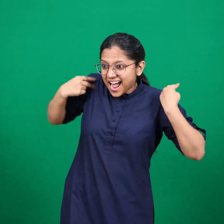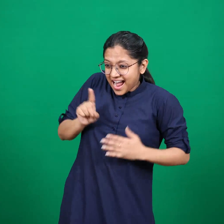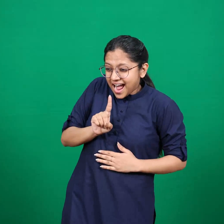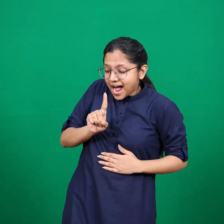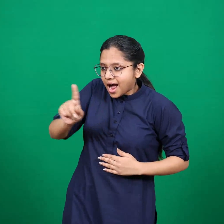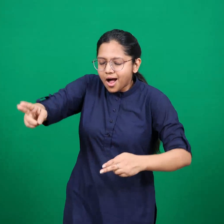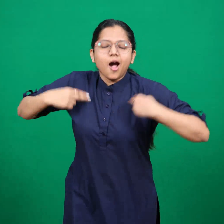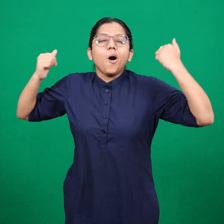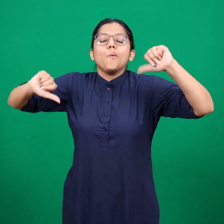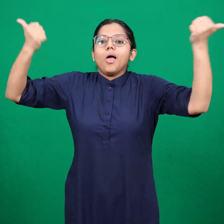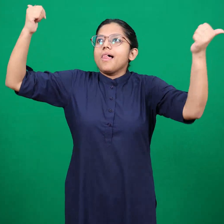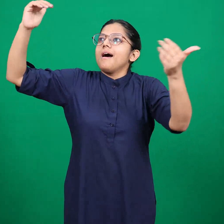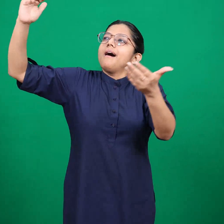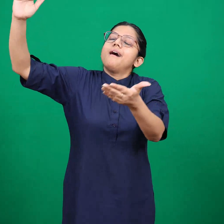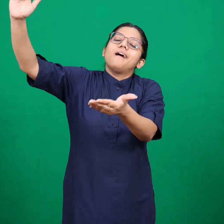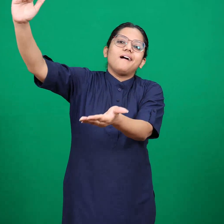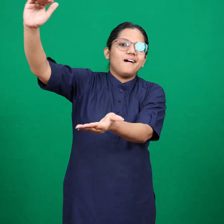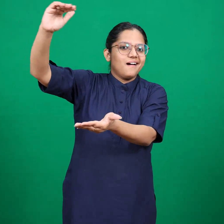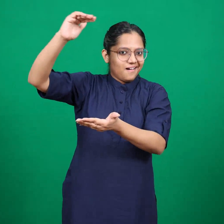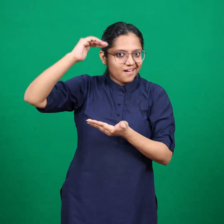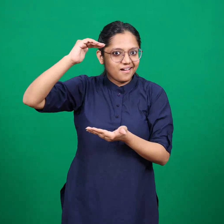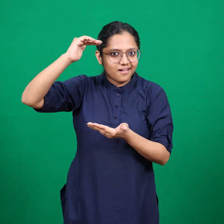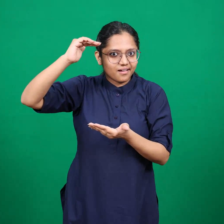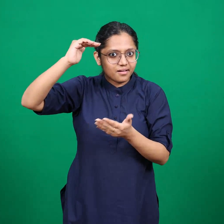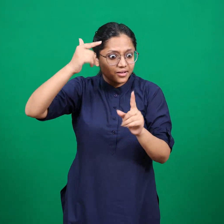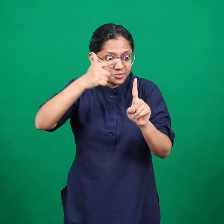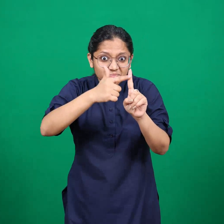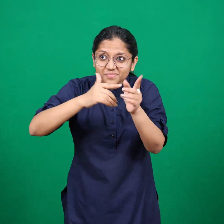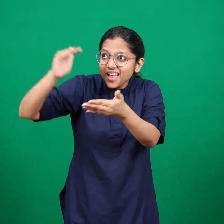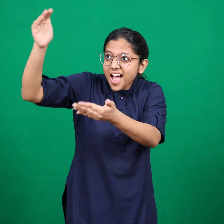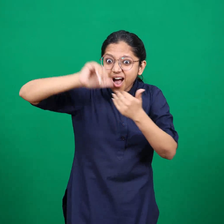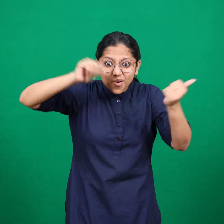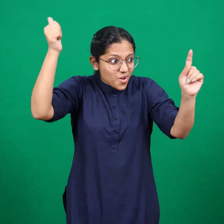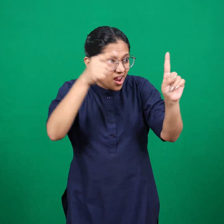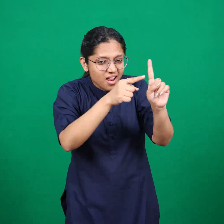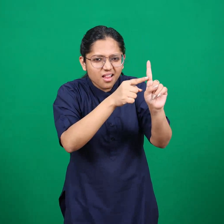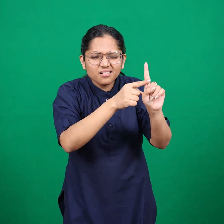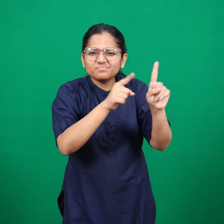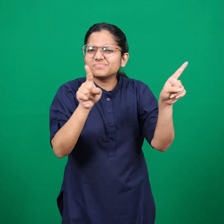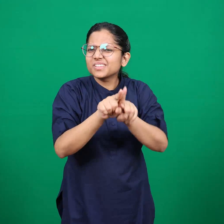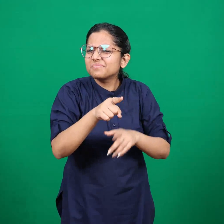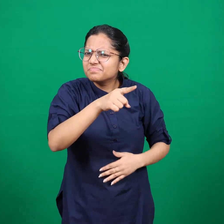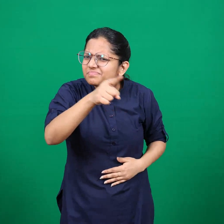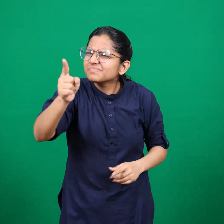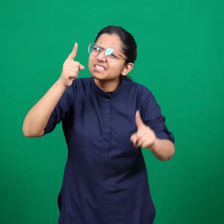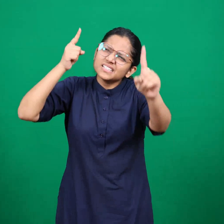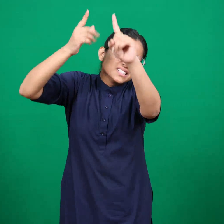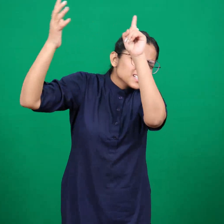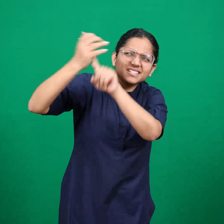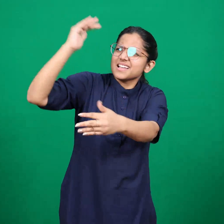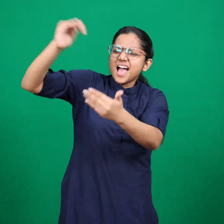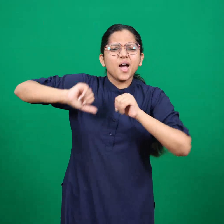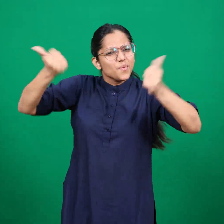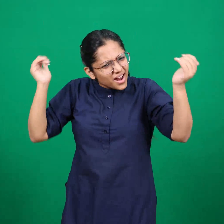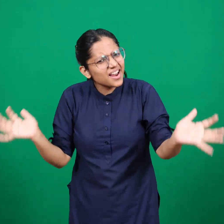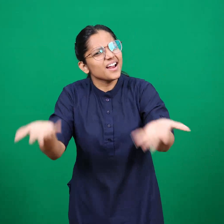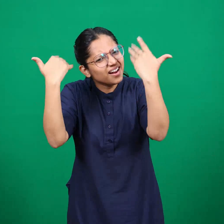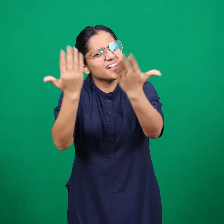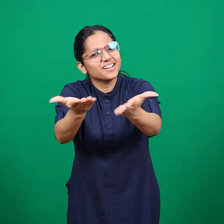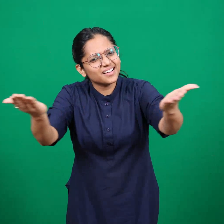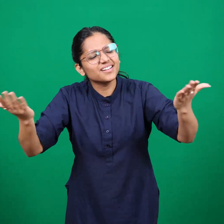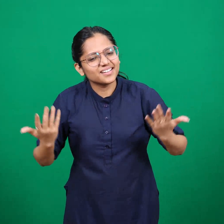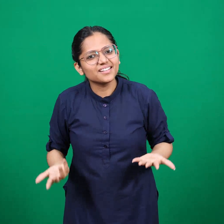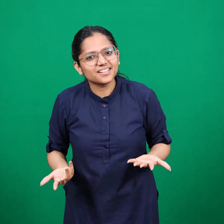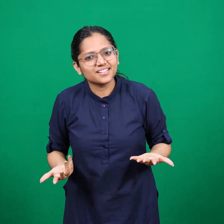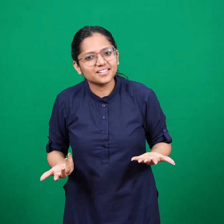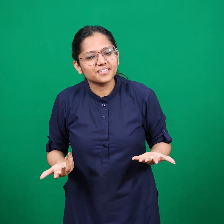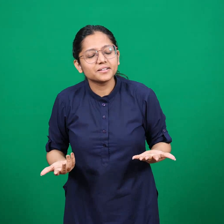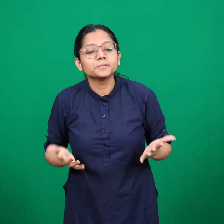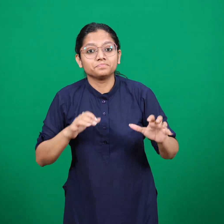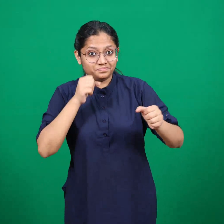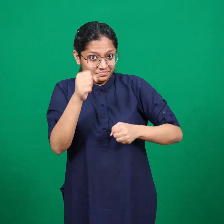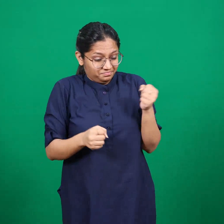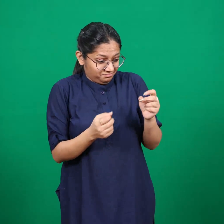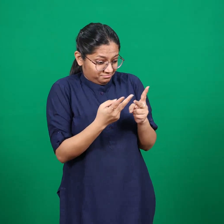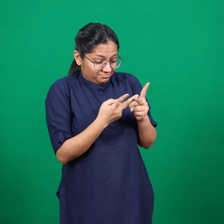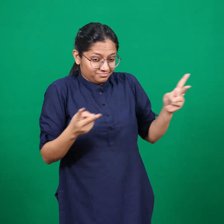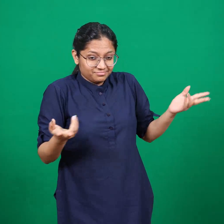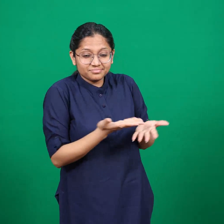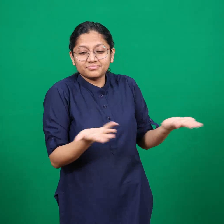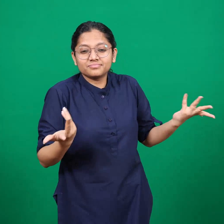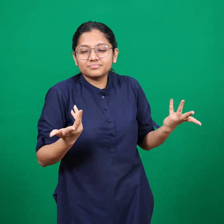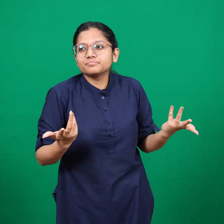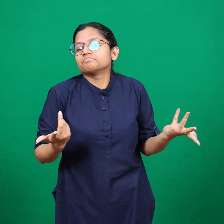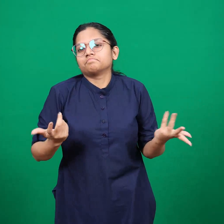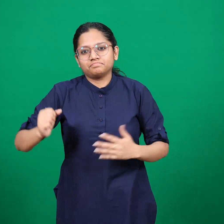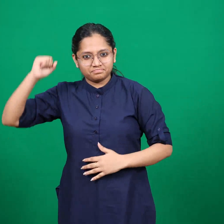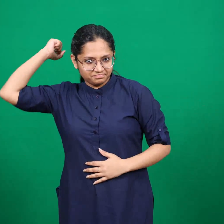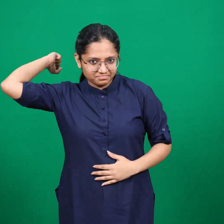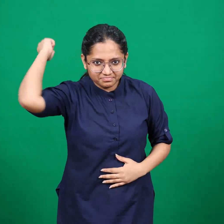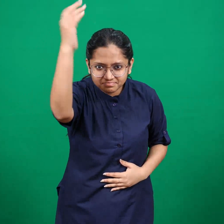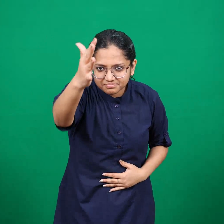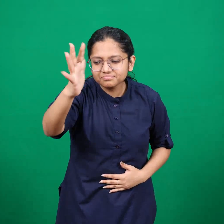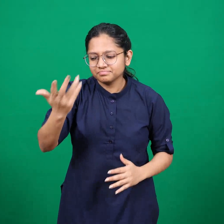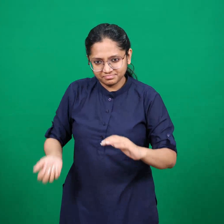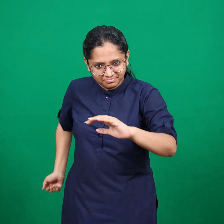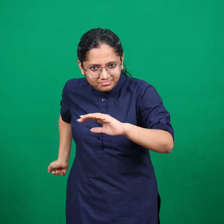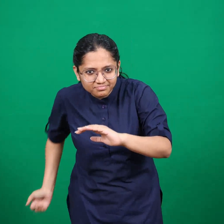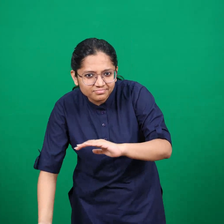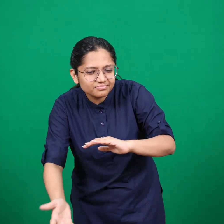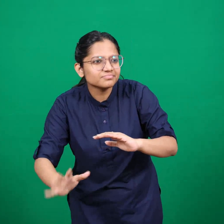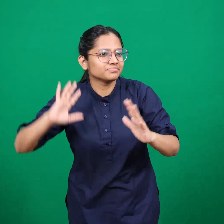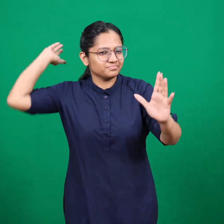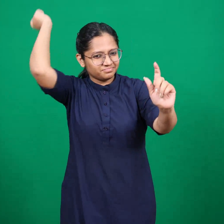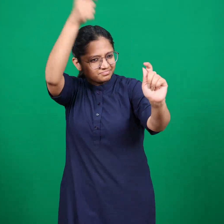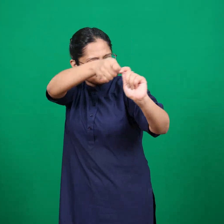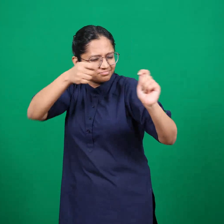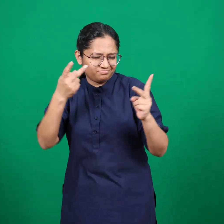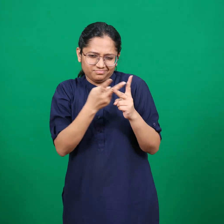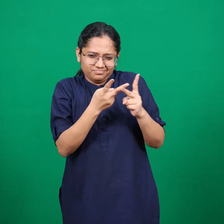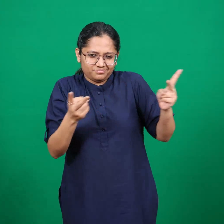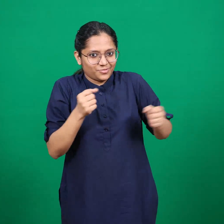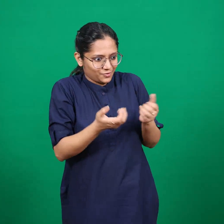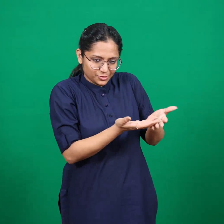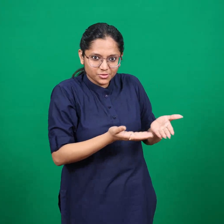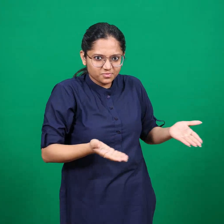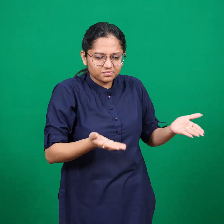Run in such a way as to take the prize.